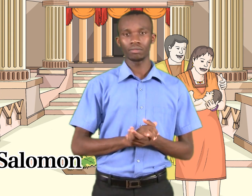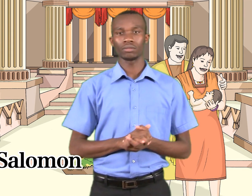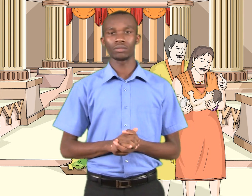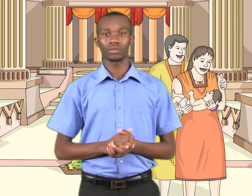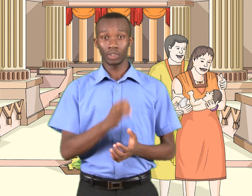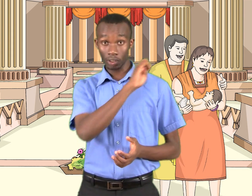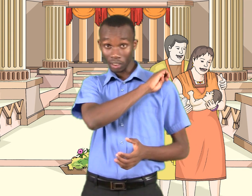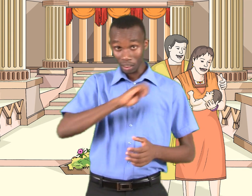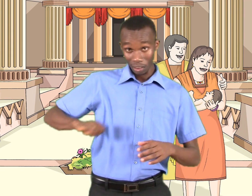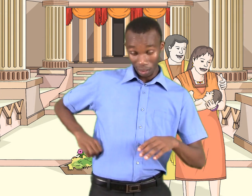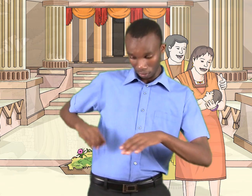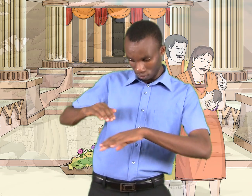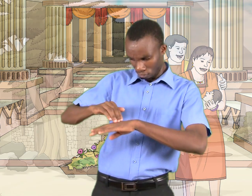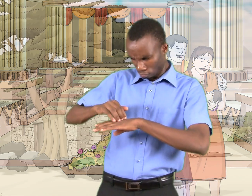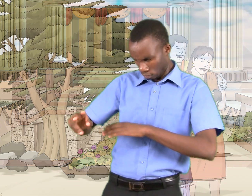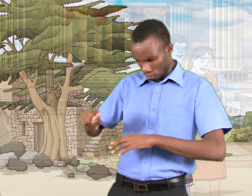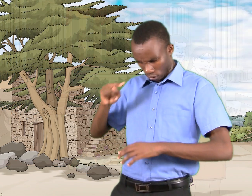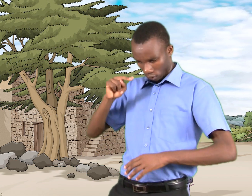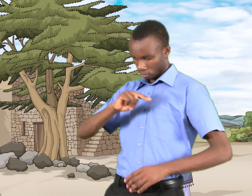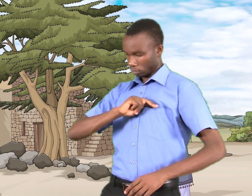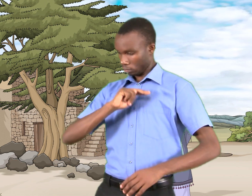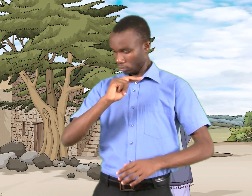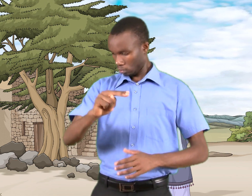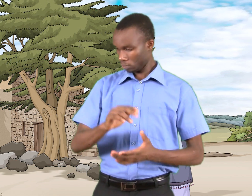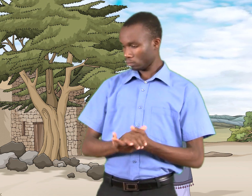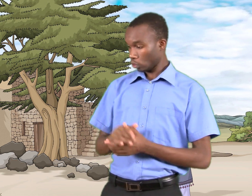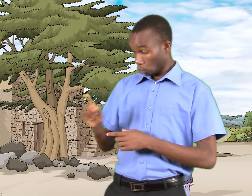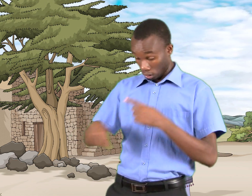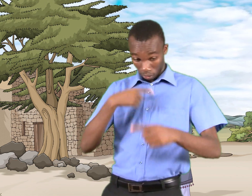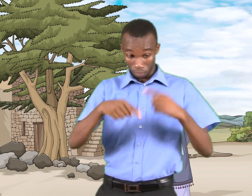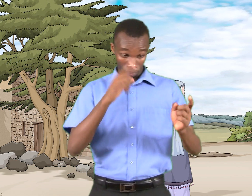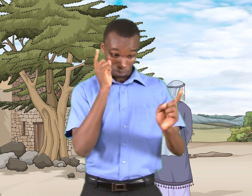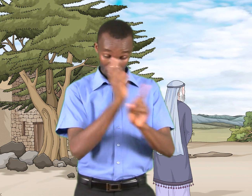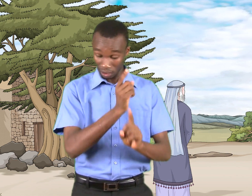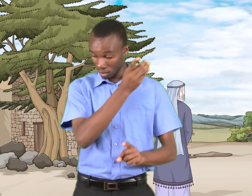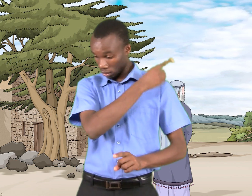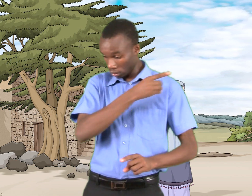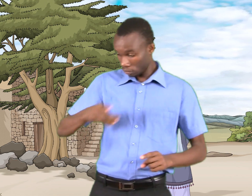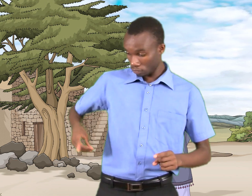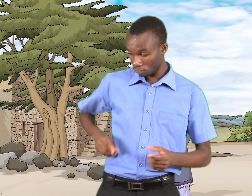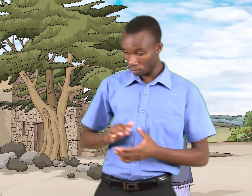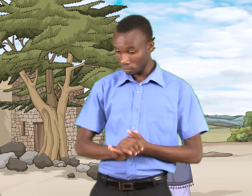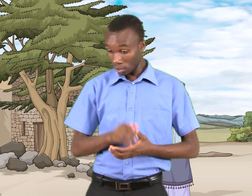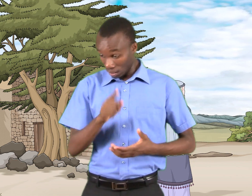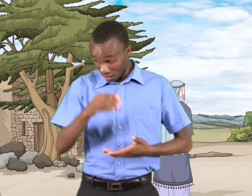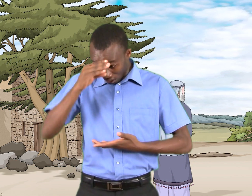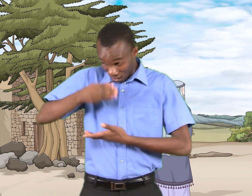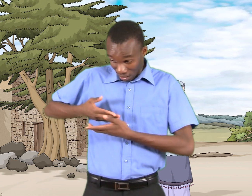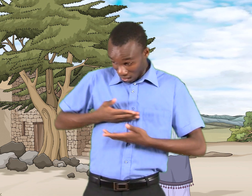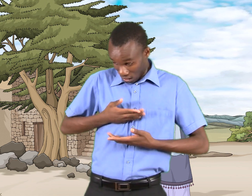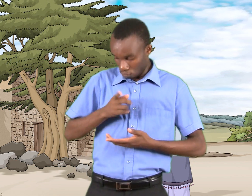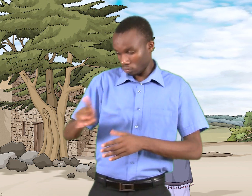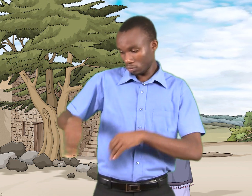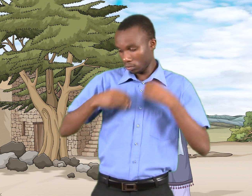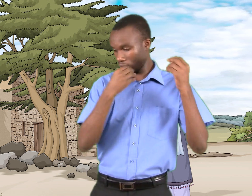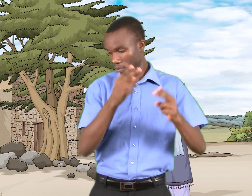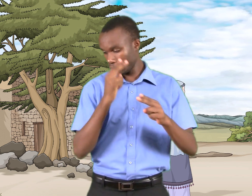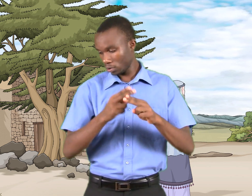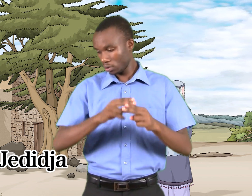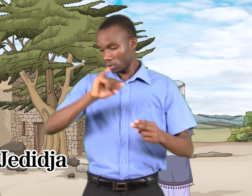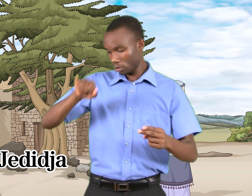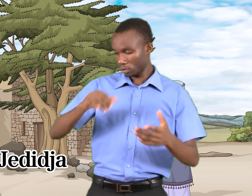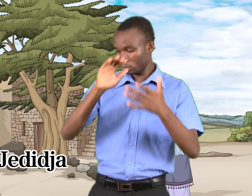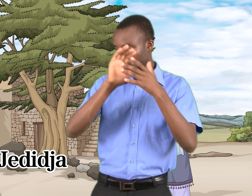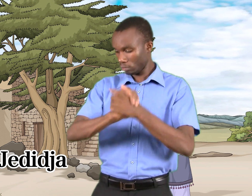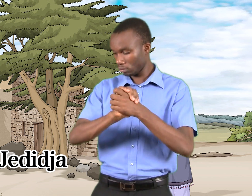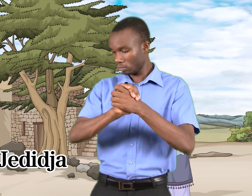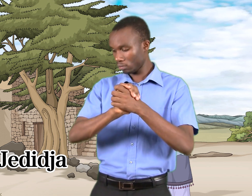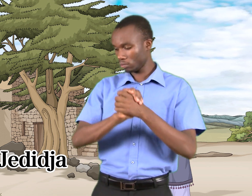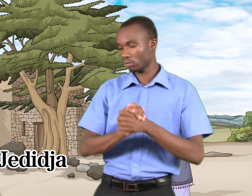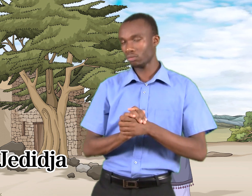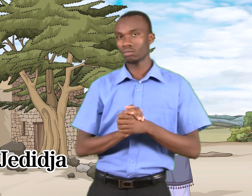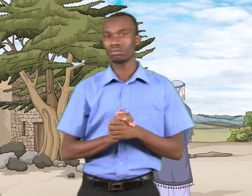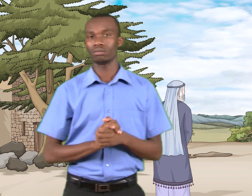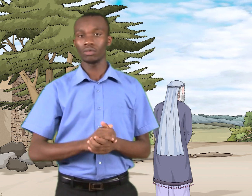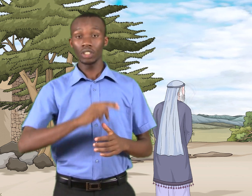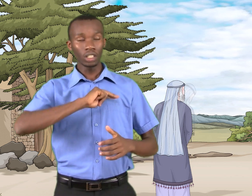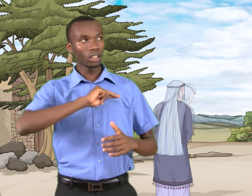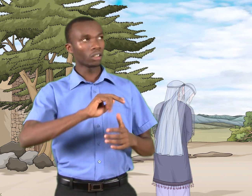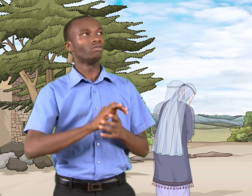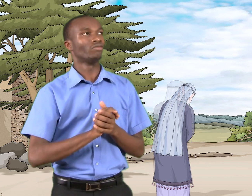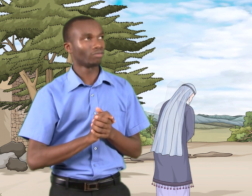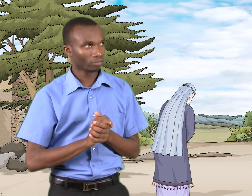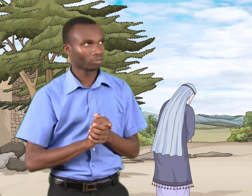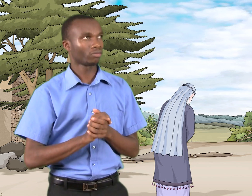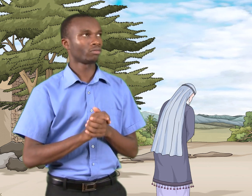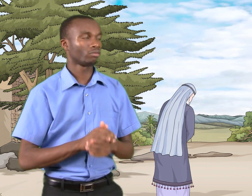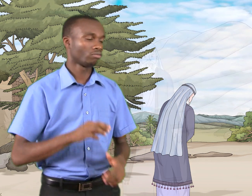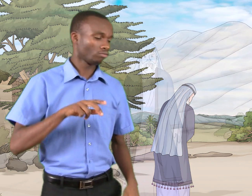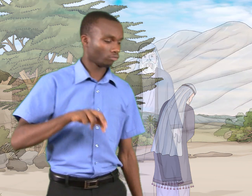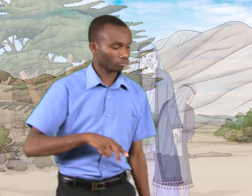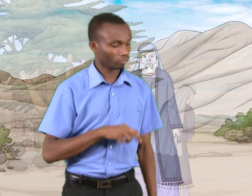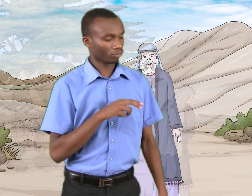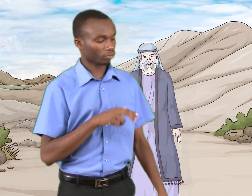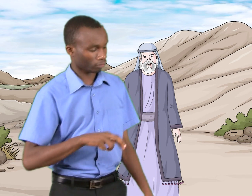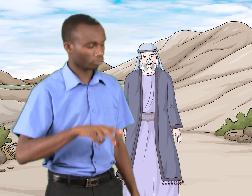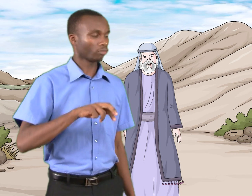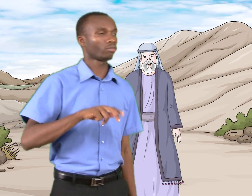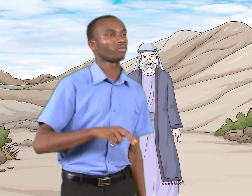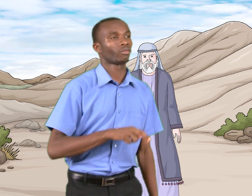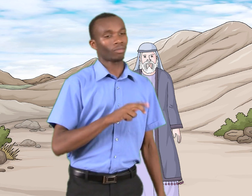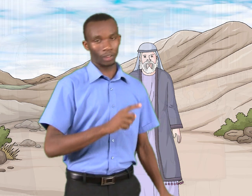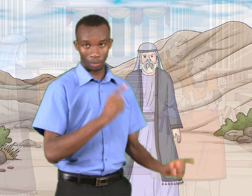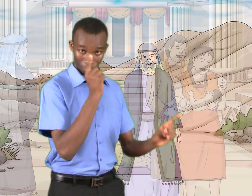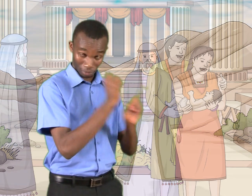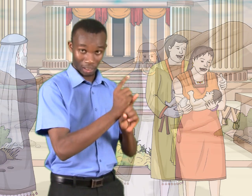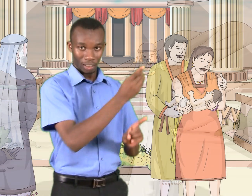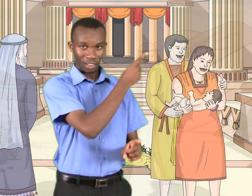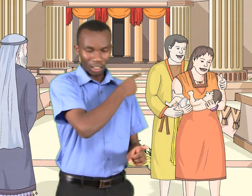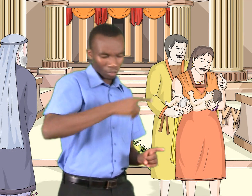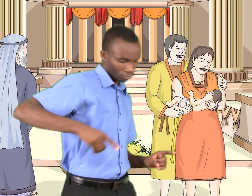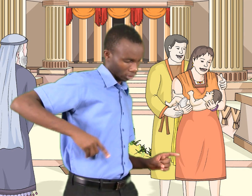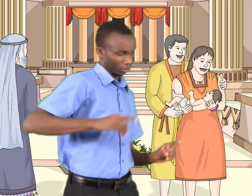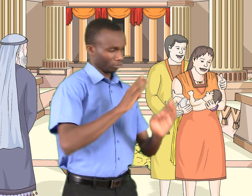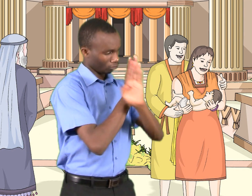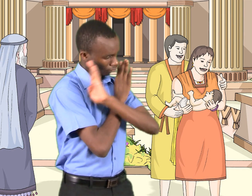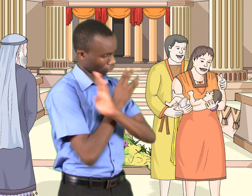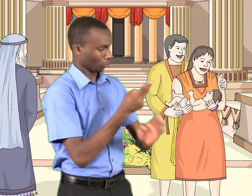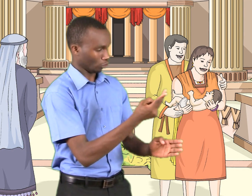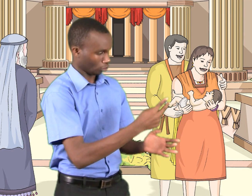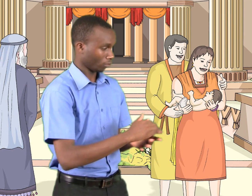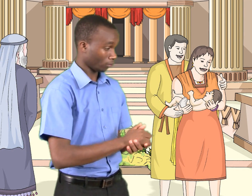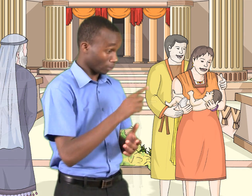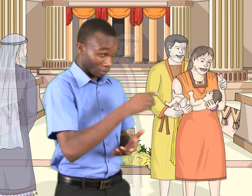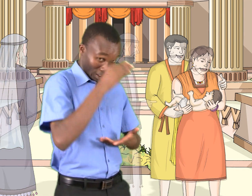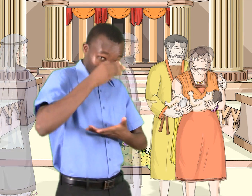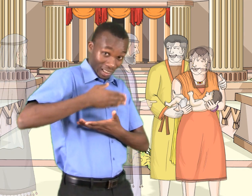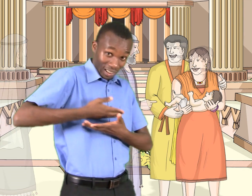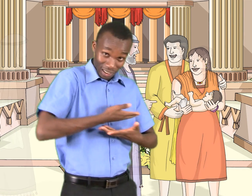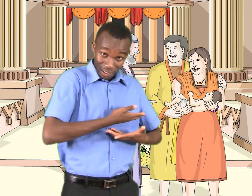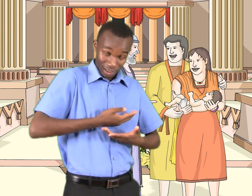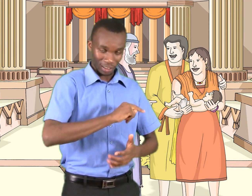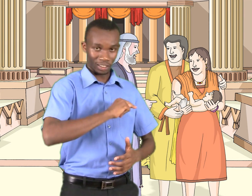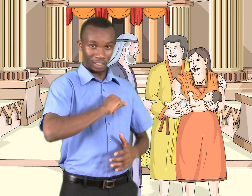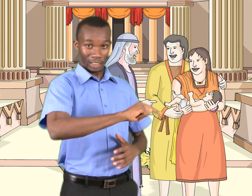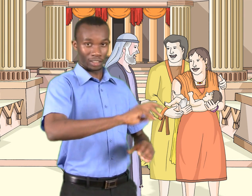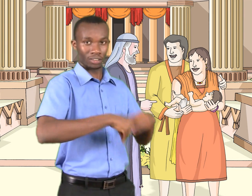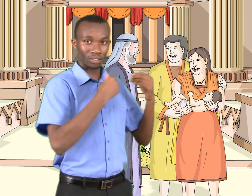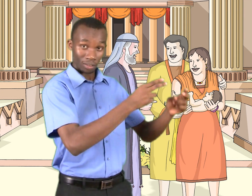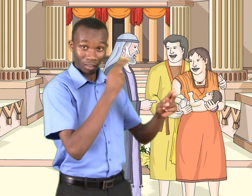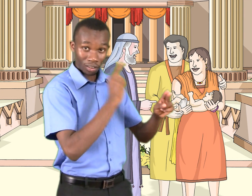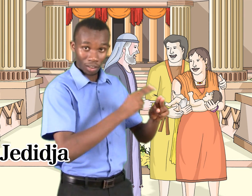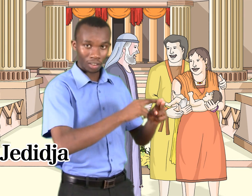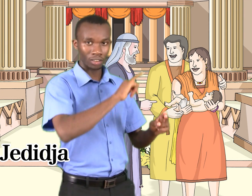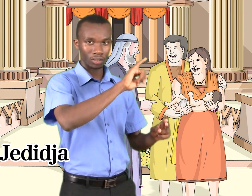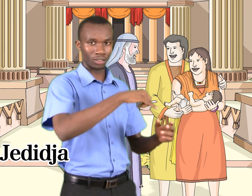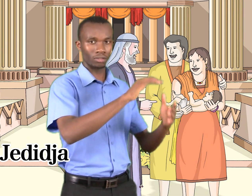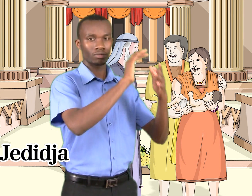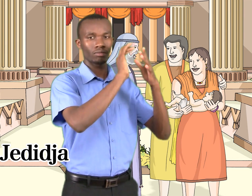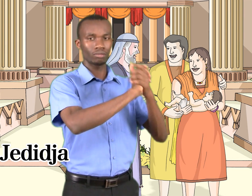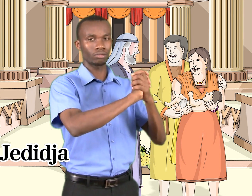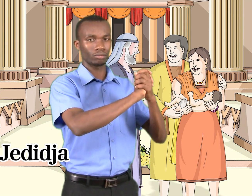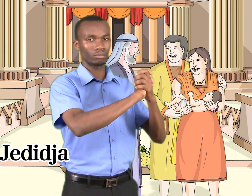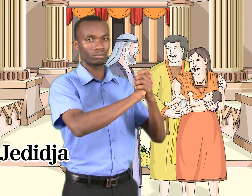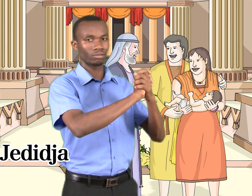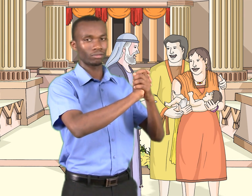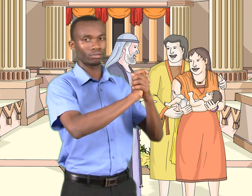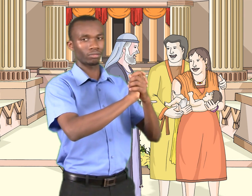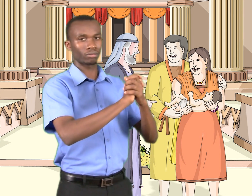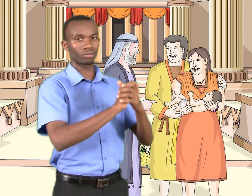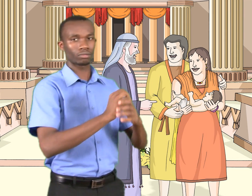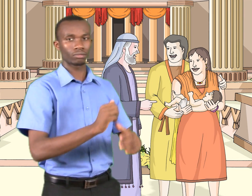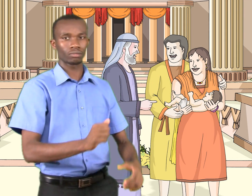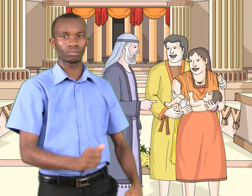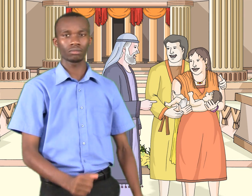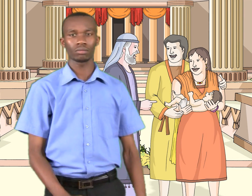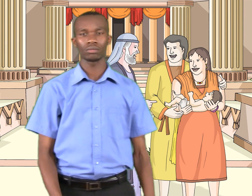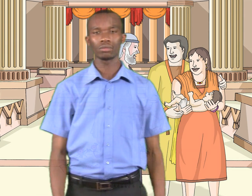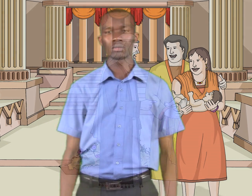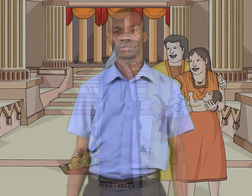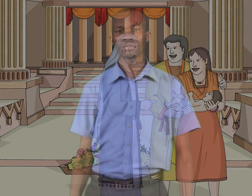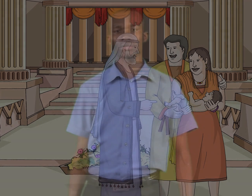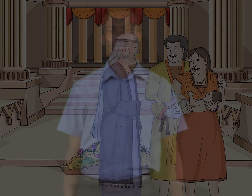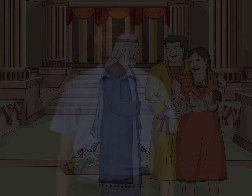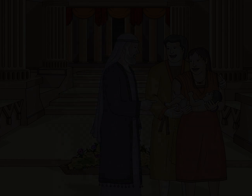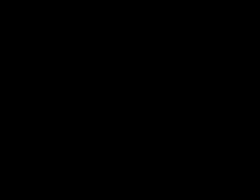Now the LORD loved the child and sent word through Nathan the prophet to name him Jedidiah because the LORD loved him.